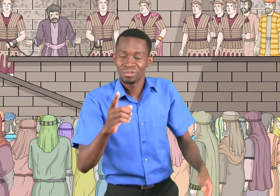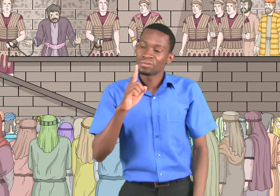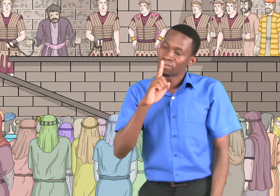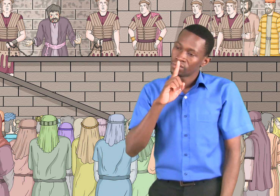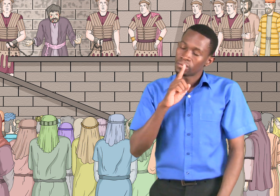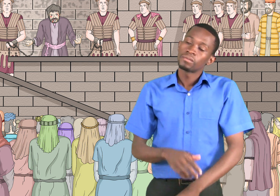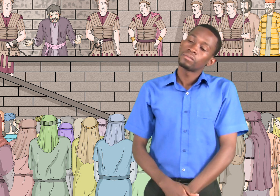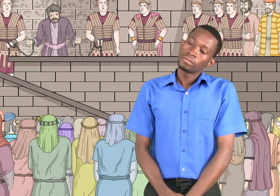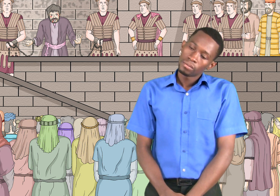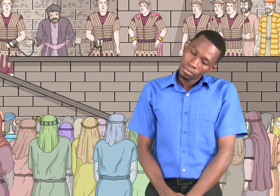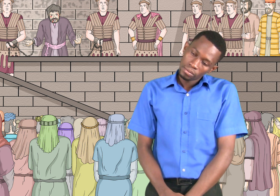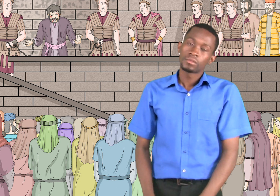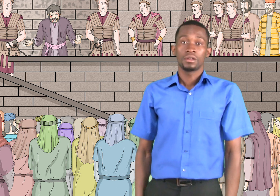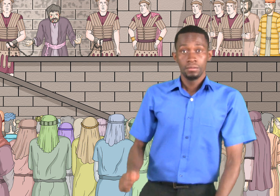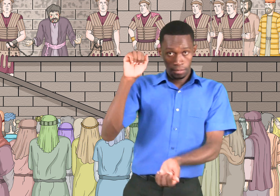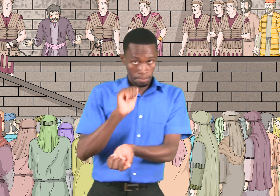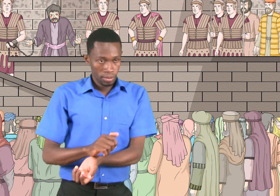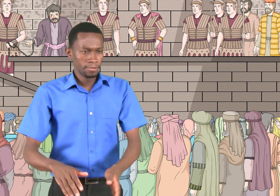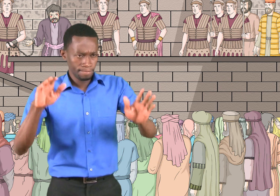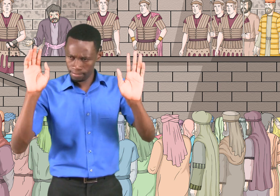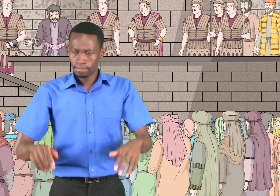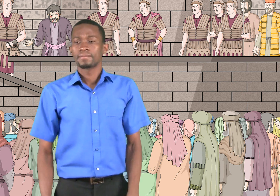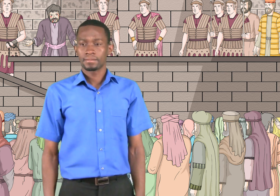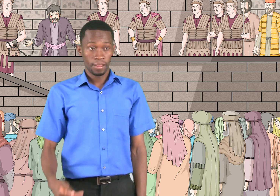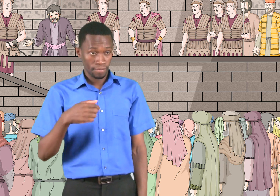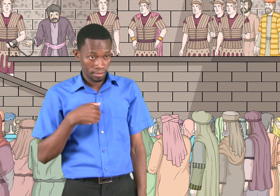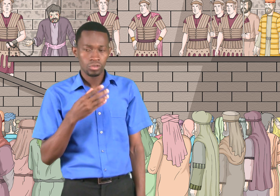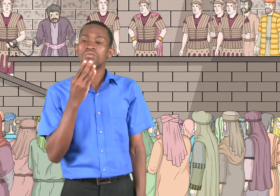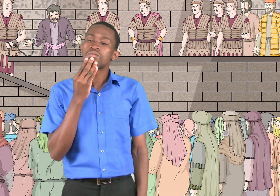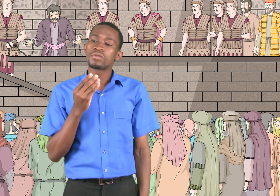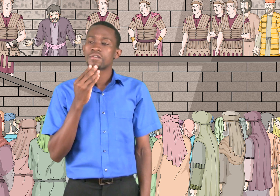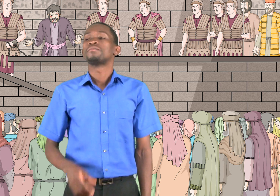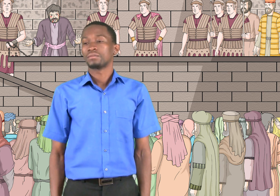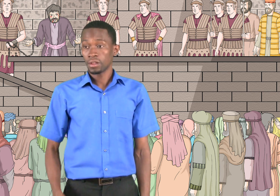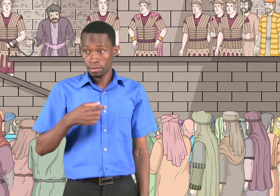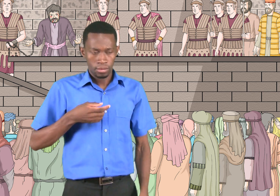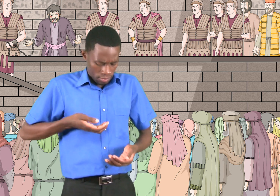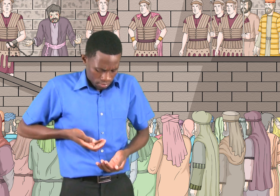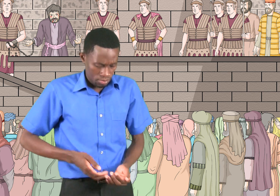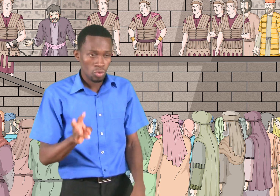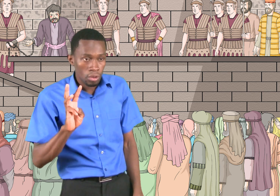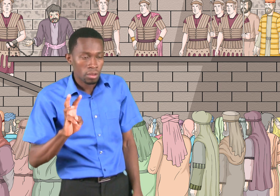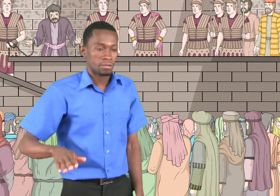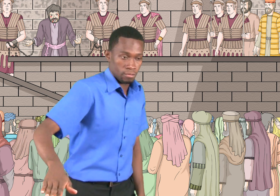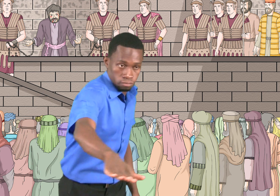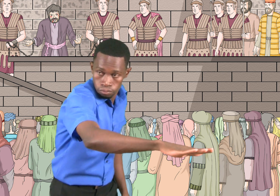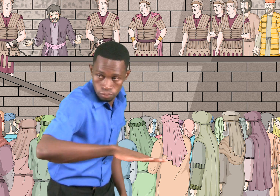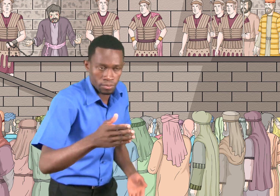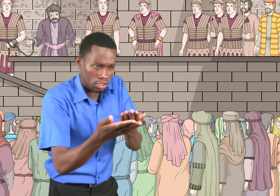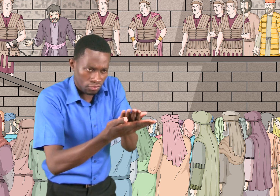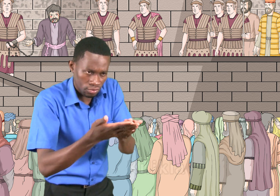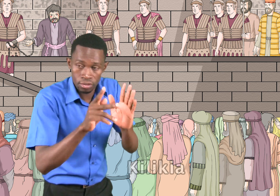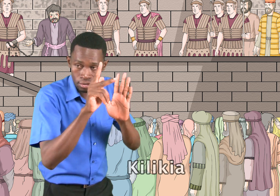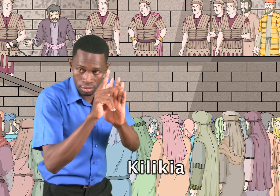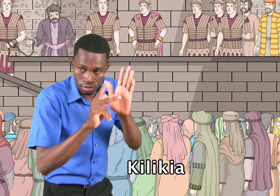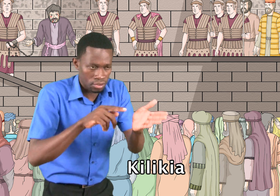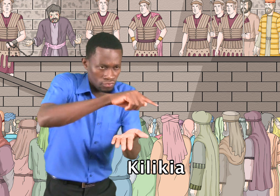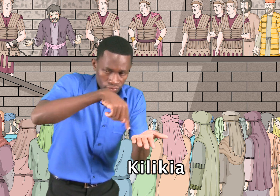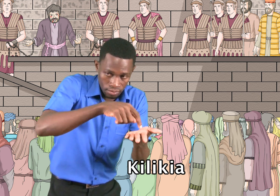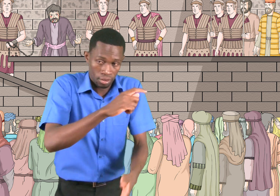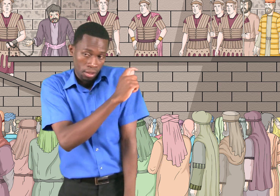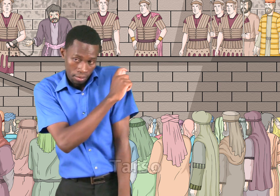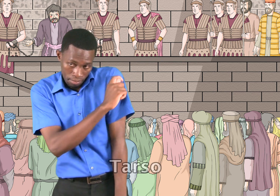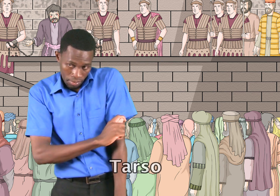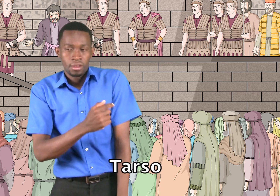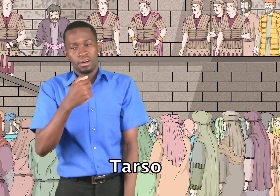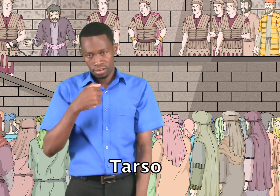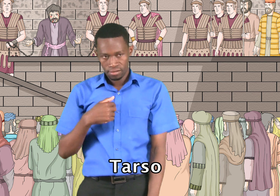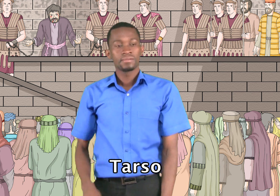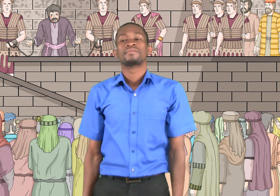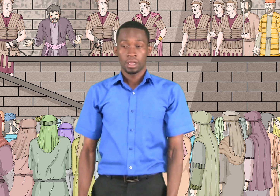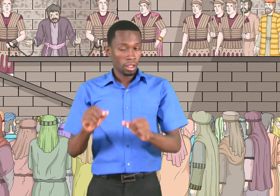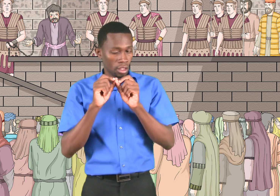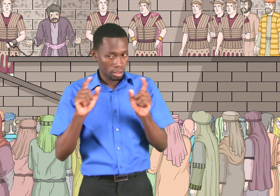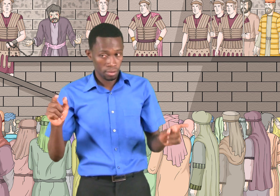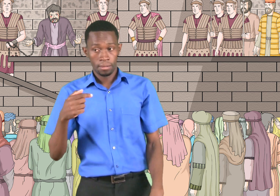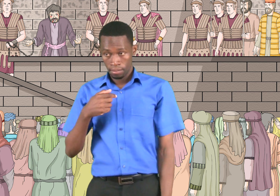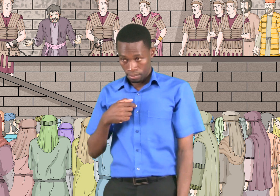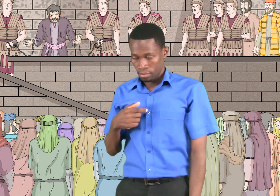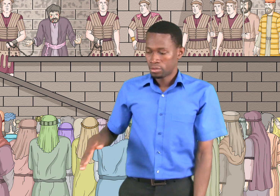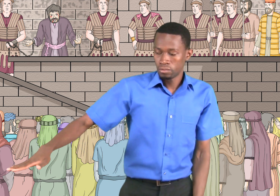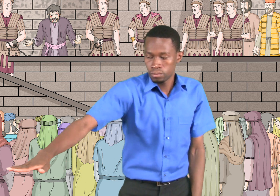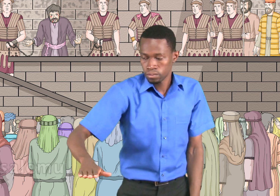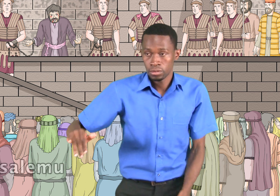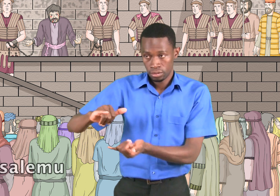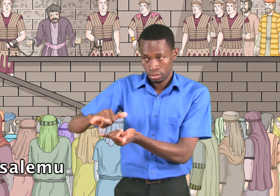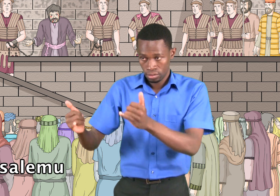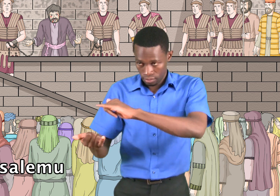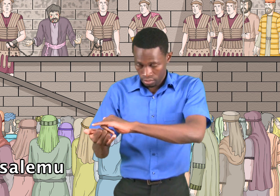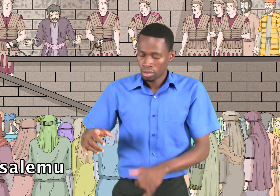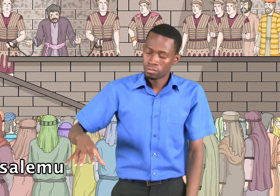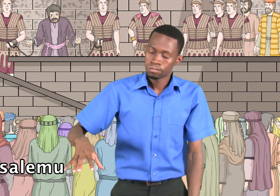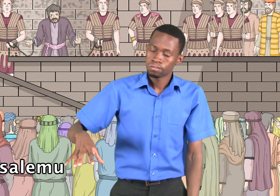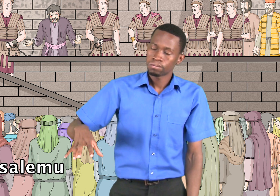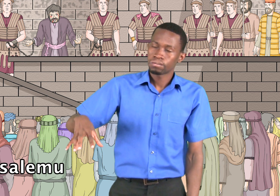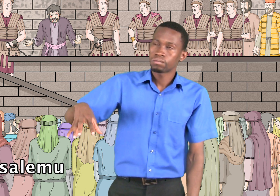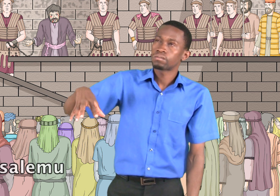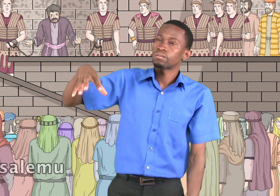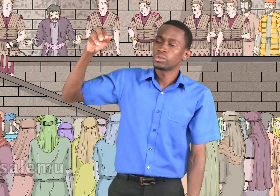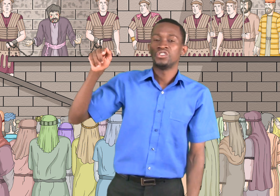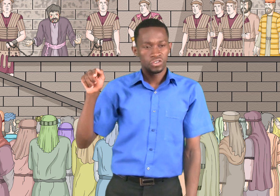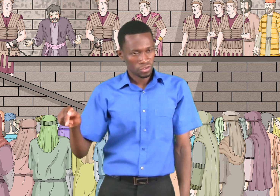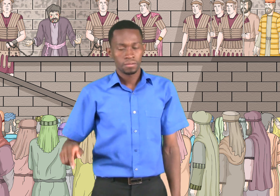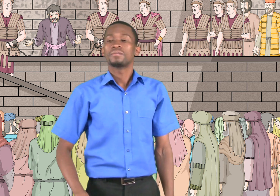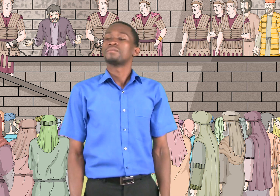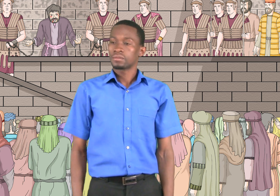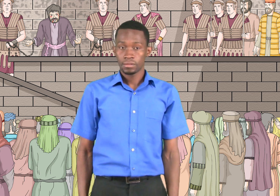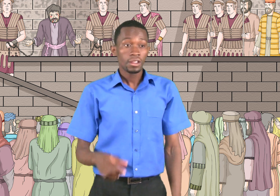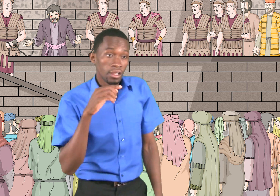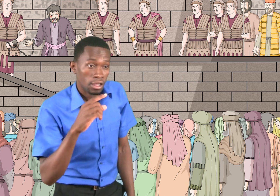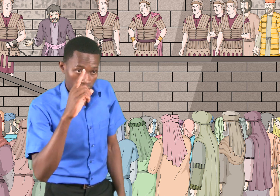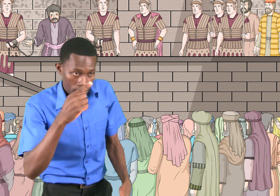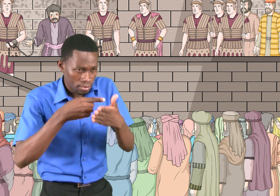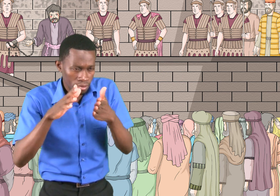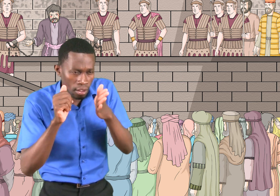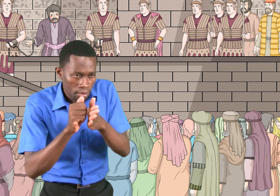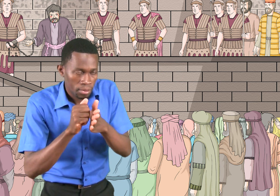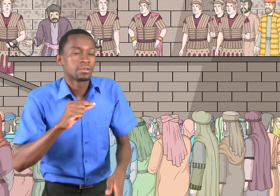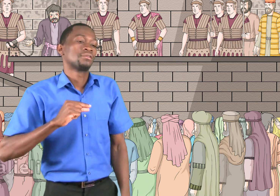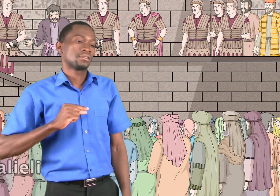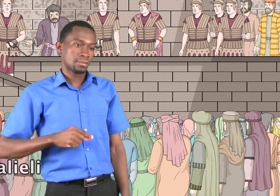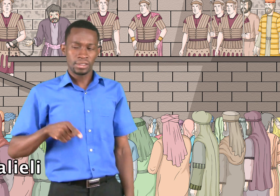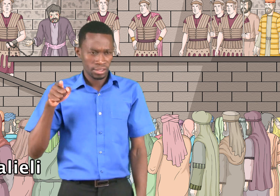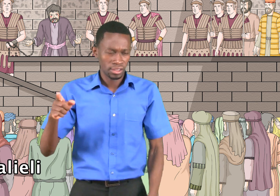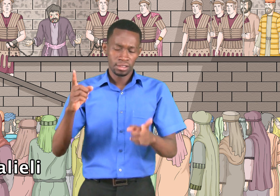Then Paul declared, “I am a Jew, born in Tarsus of Cilicia, but raised in this city.